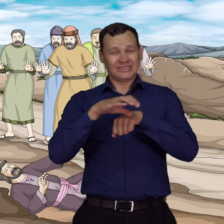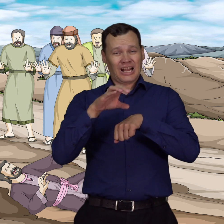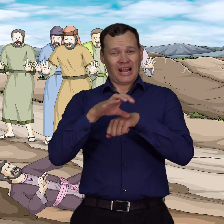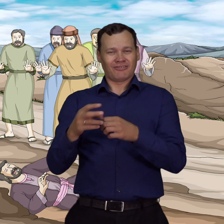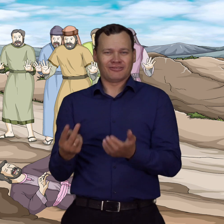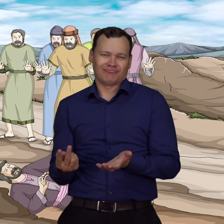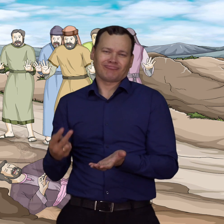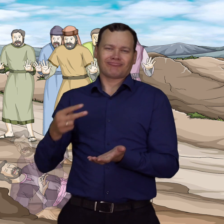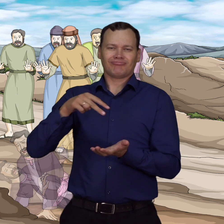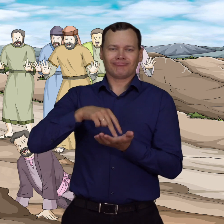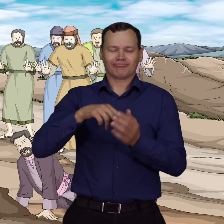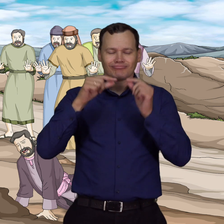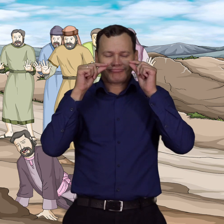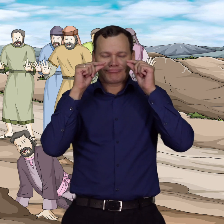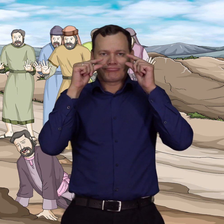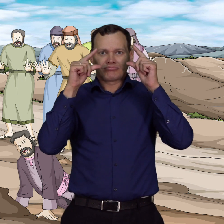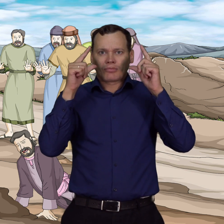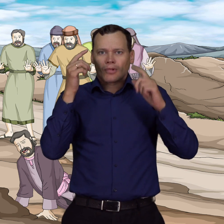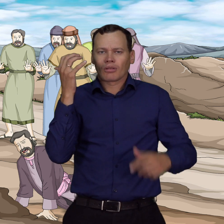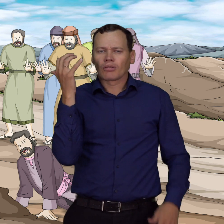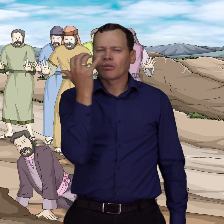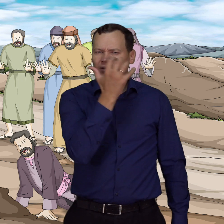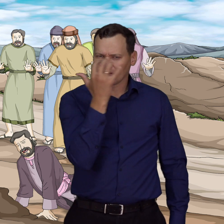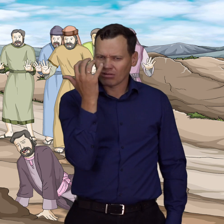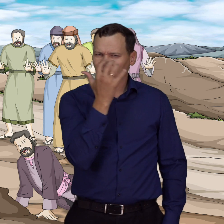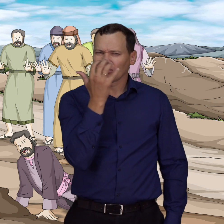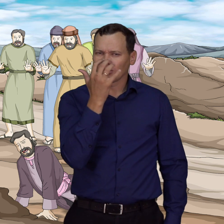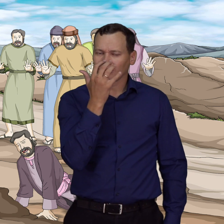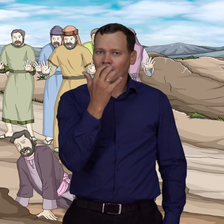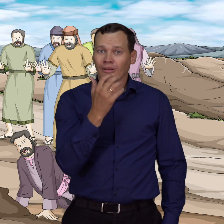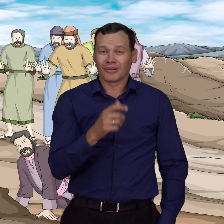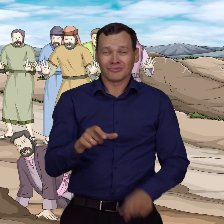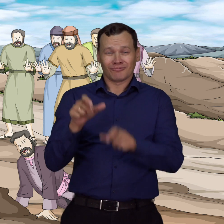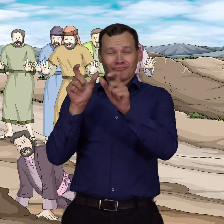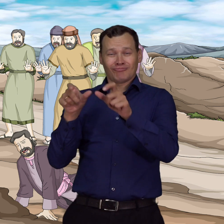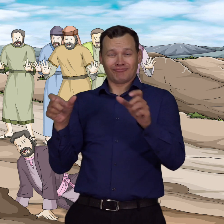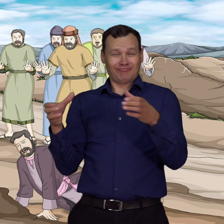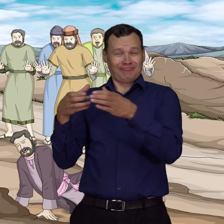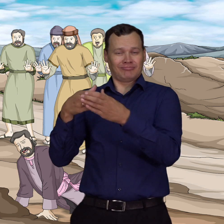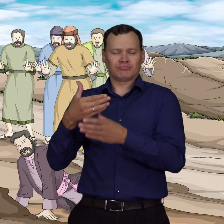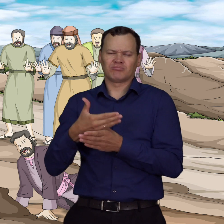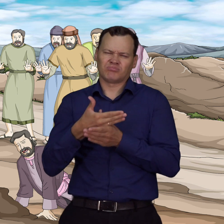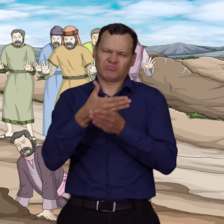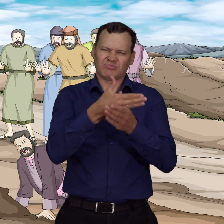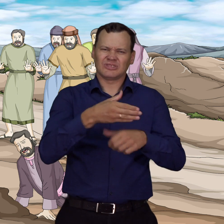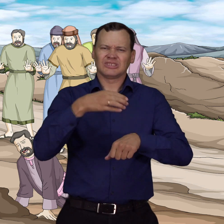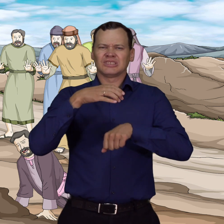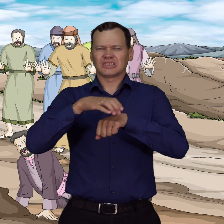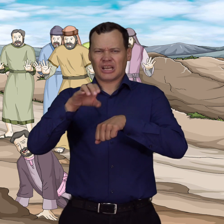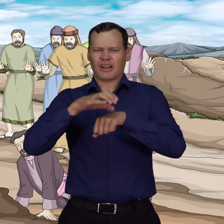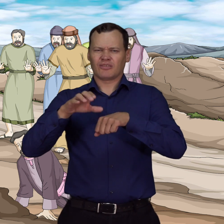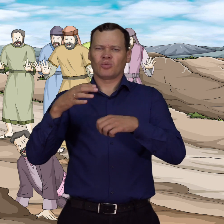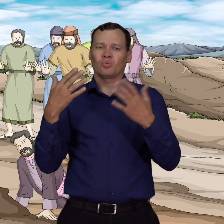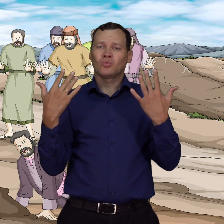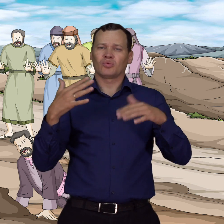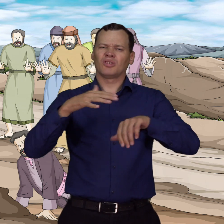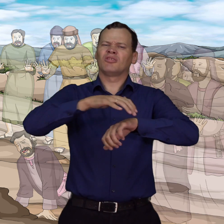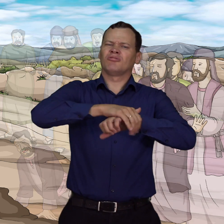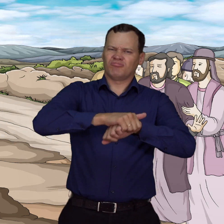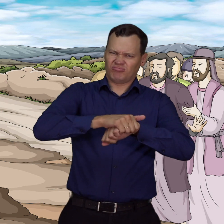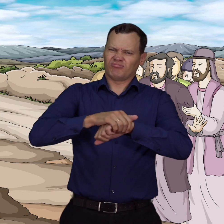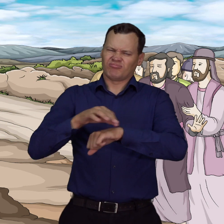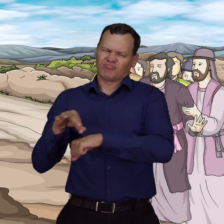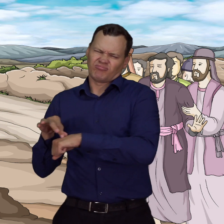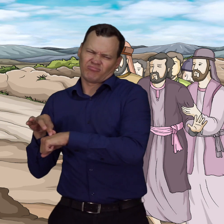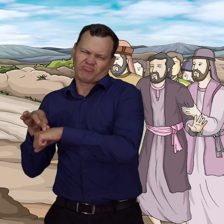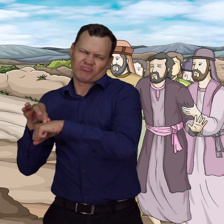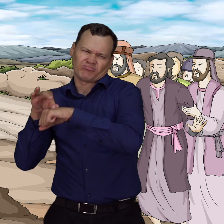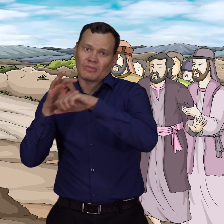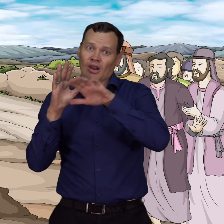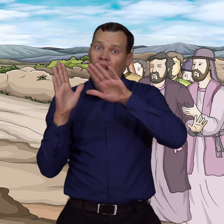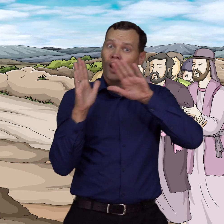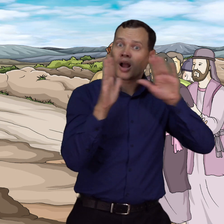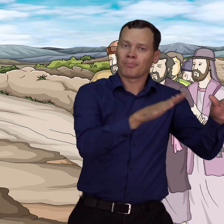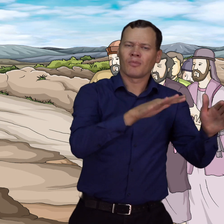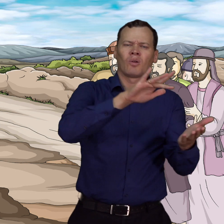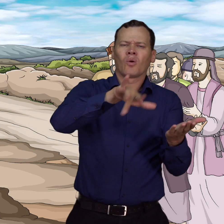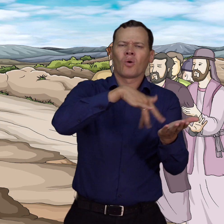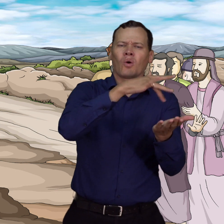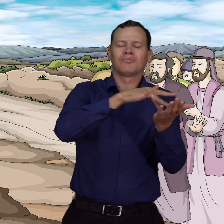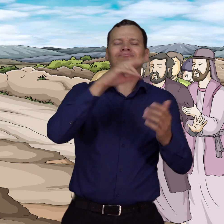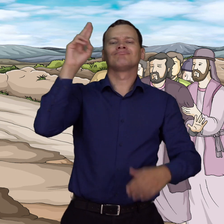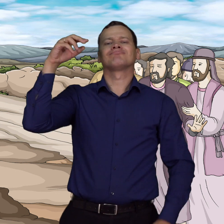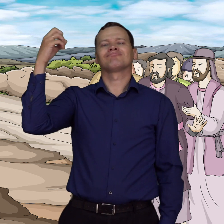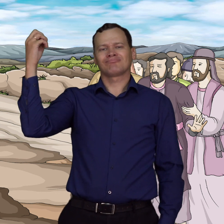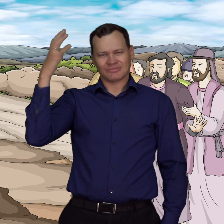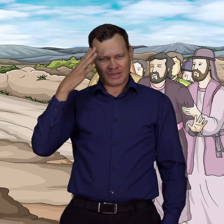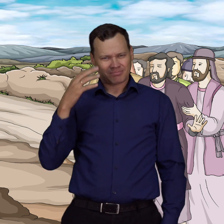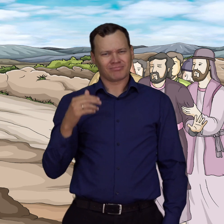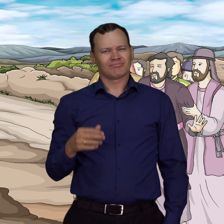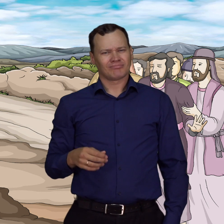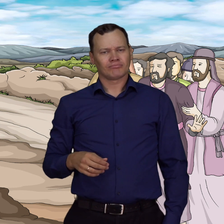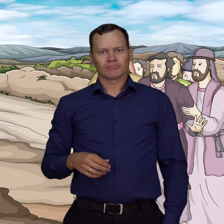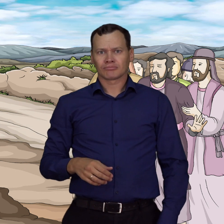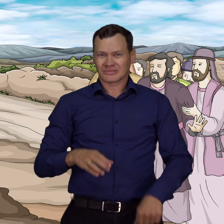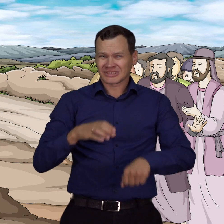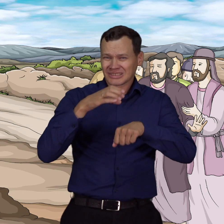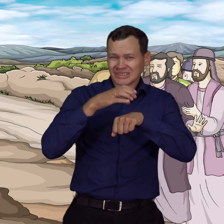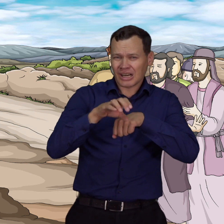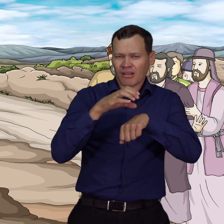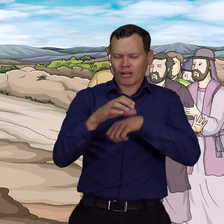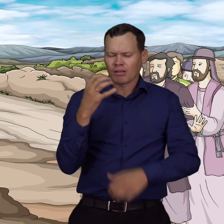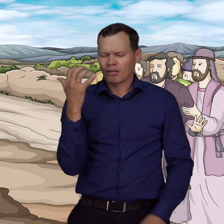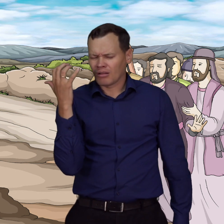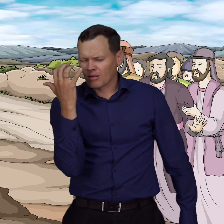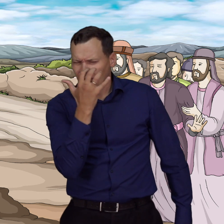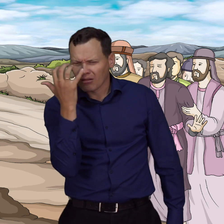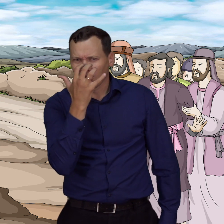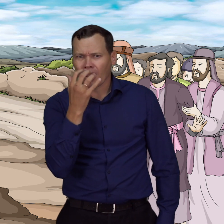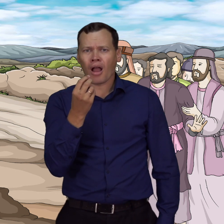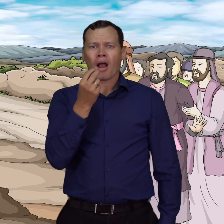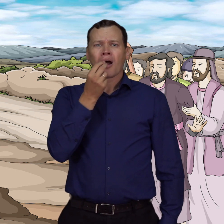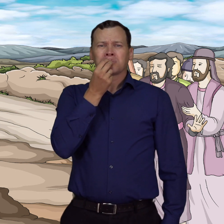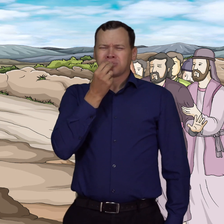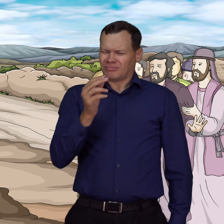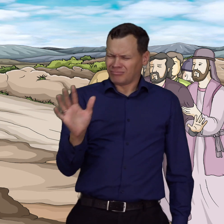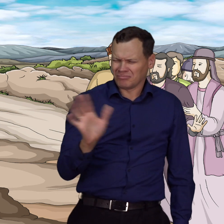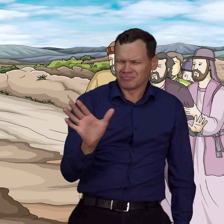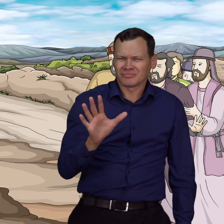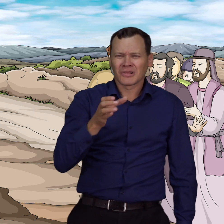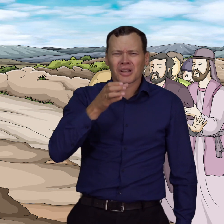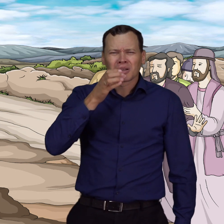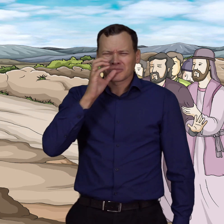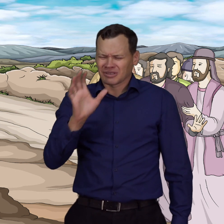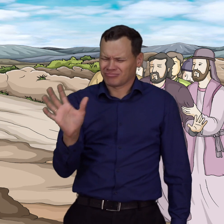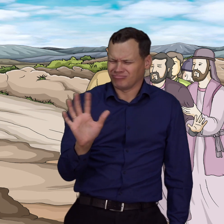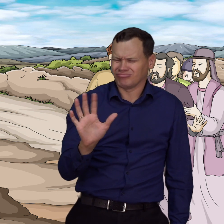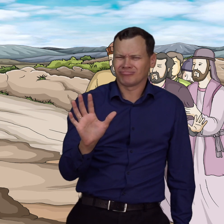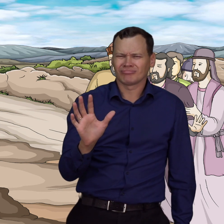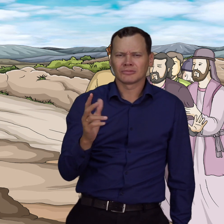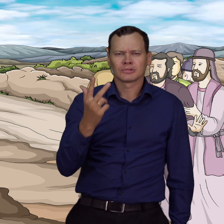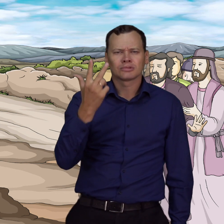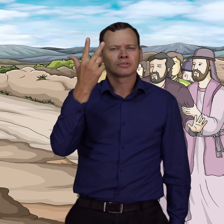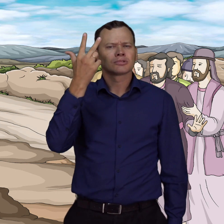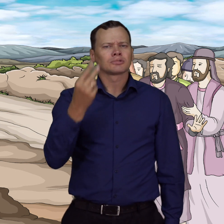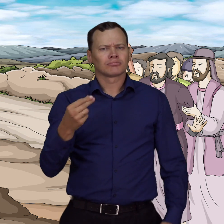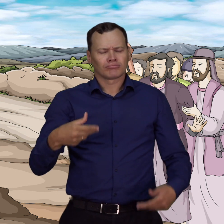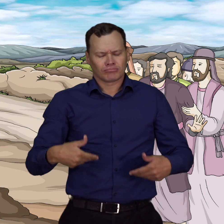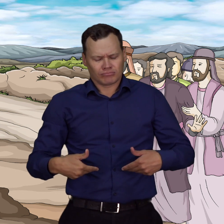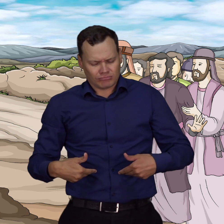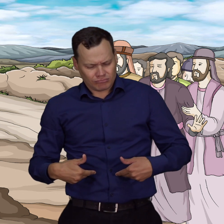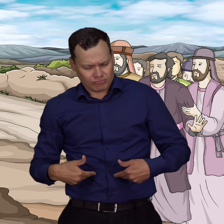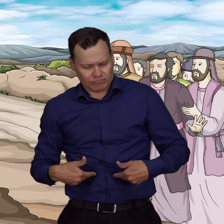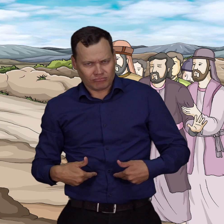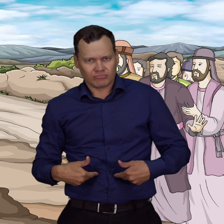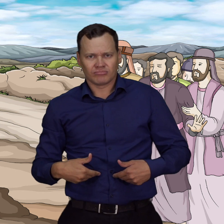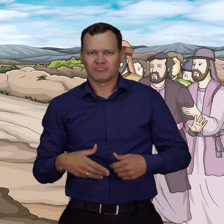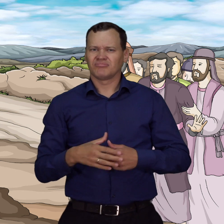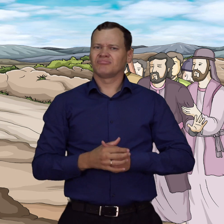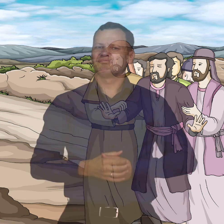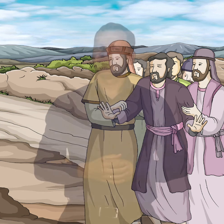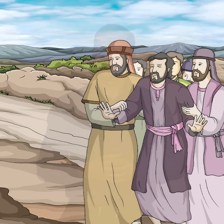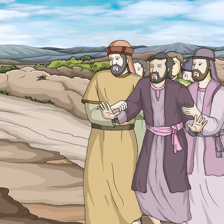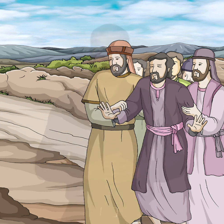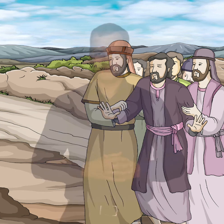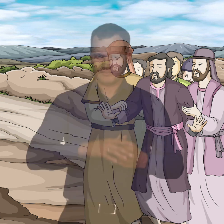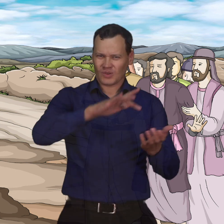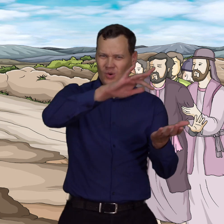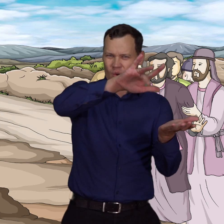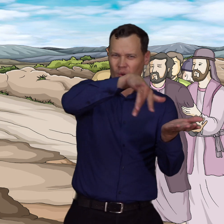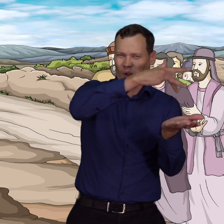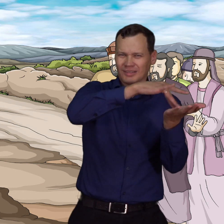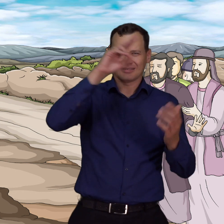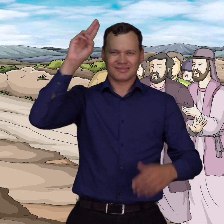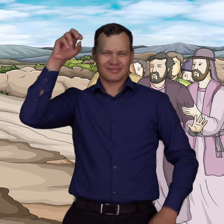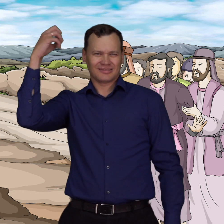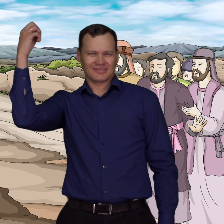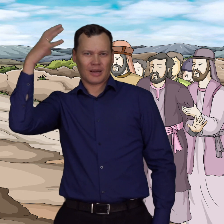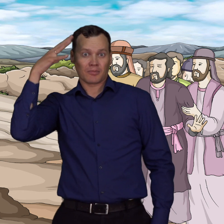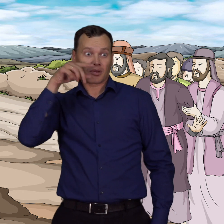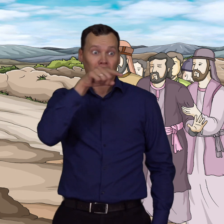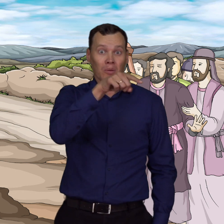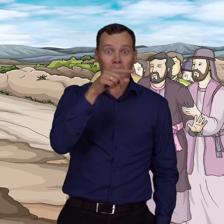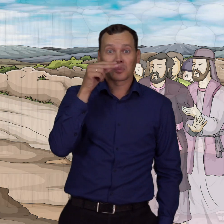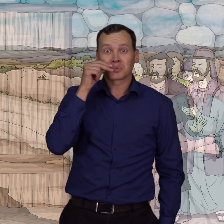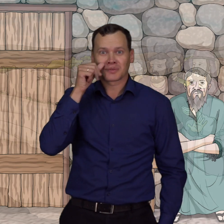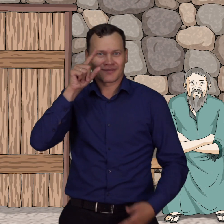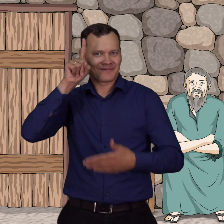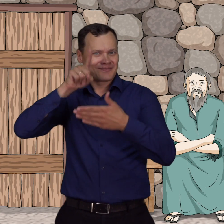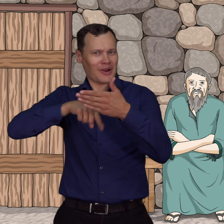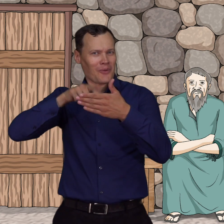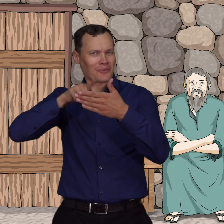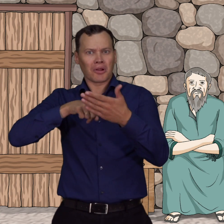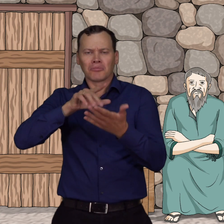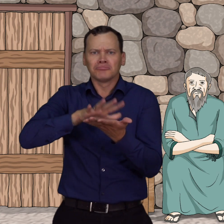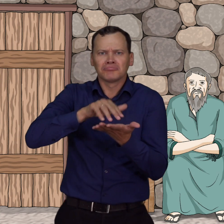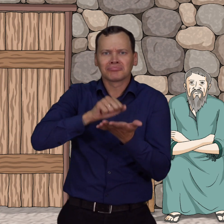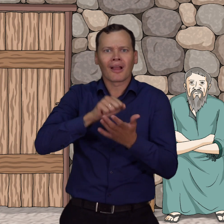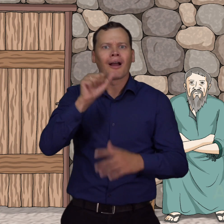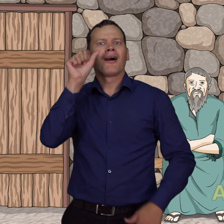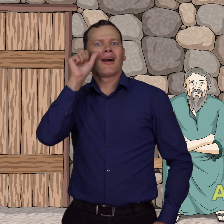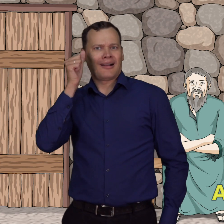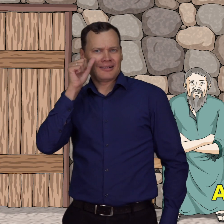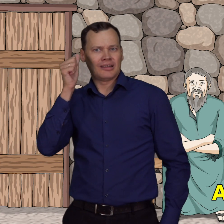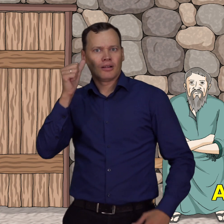Saul got up from the ground, but when he opened his eyes he could not see a thing. So they led him by the hand into Damascus. For three days he was without sight, and he did not eat or drink anything.